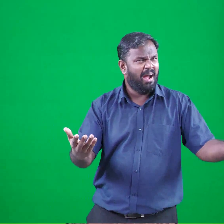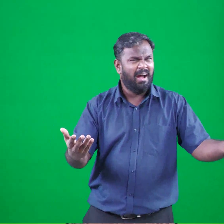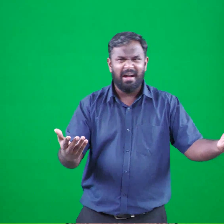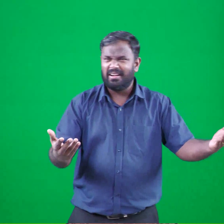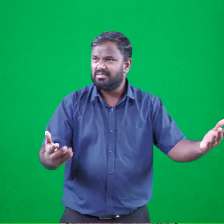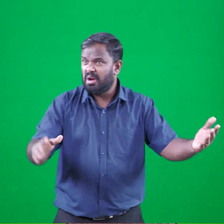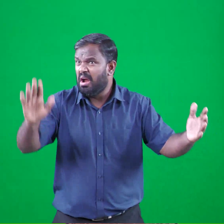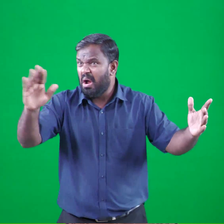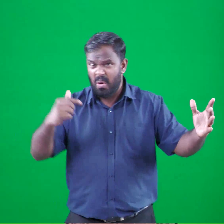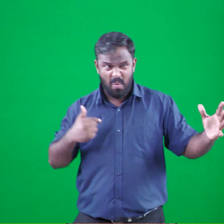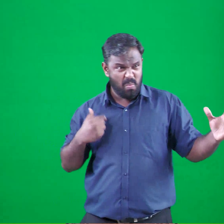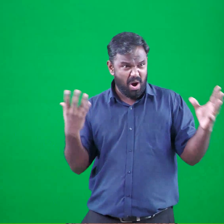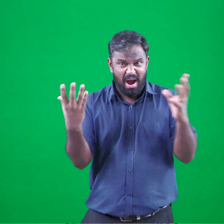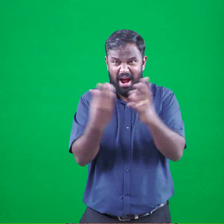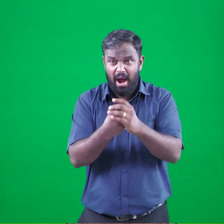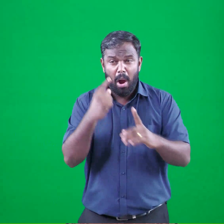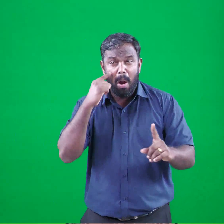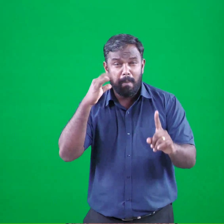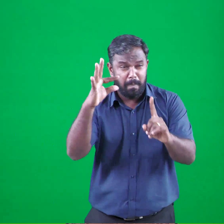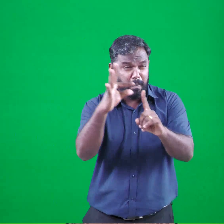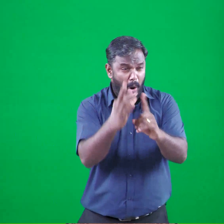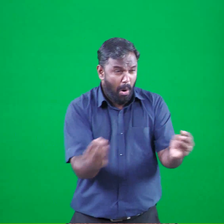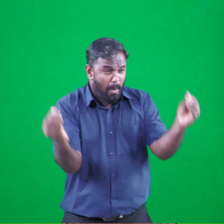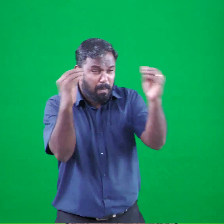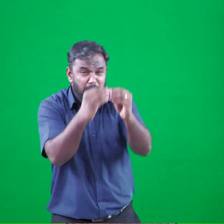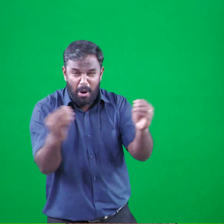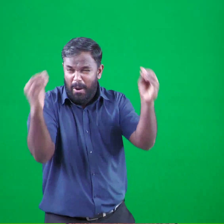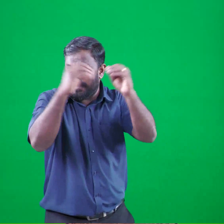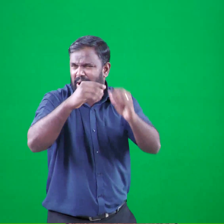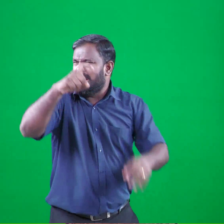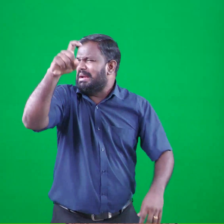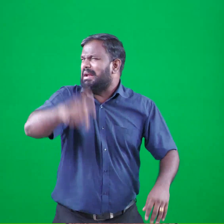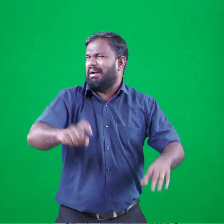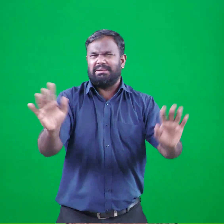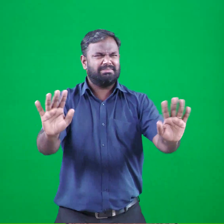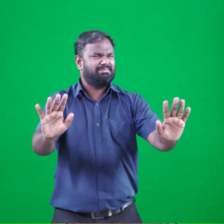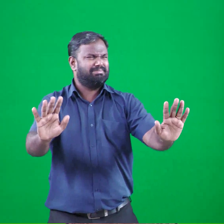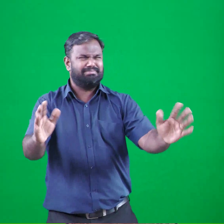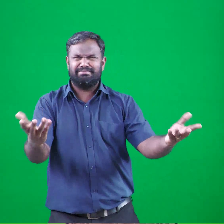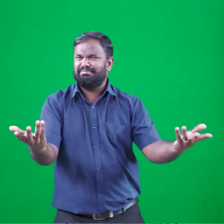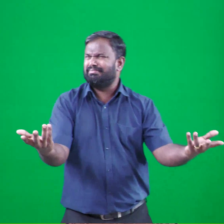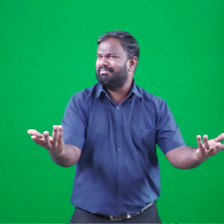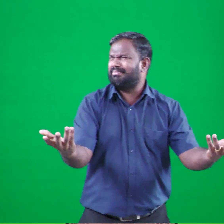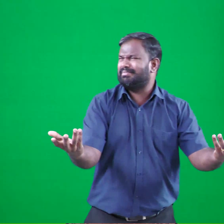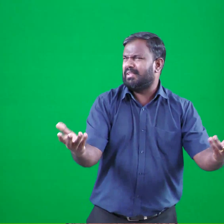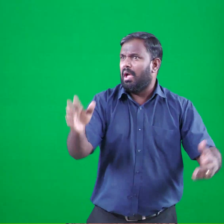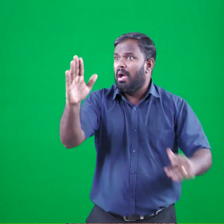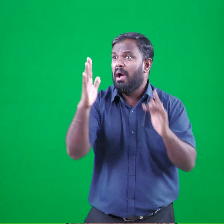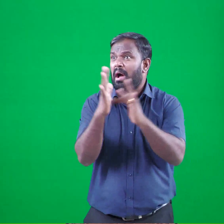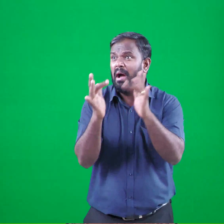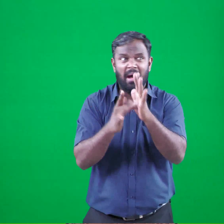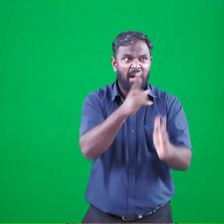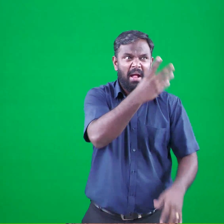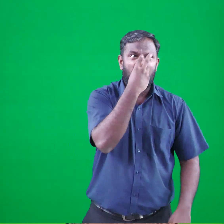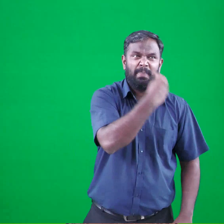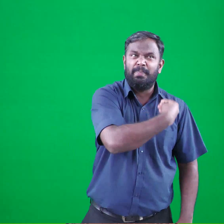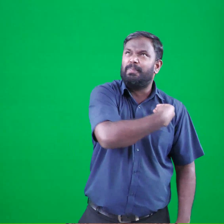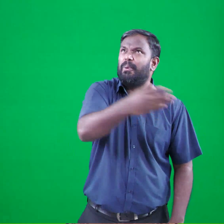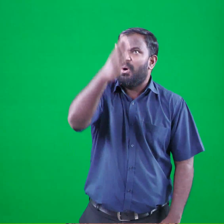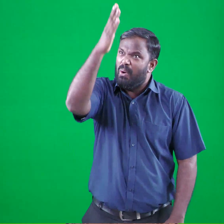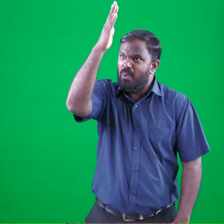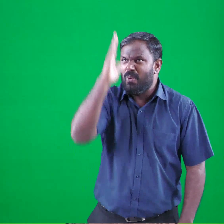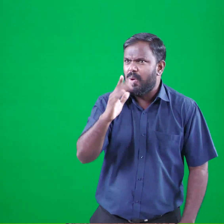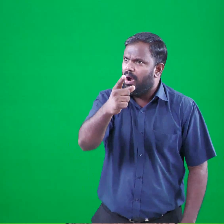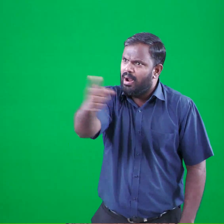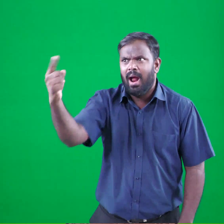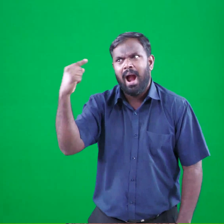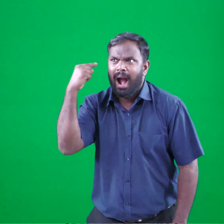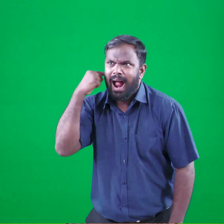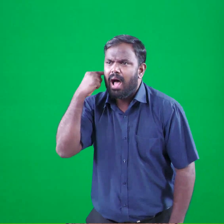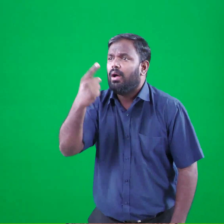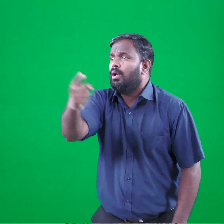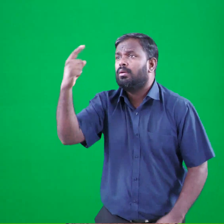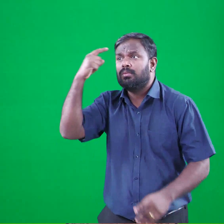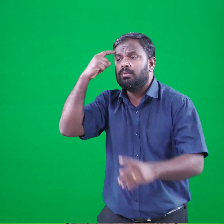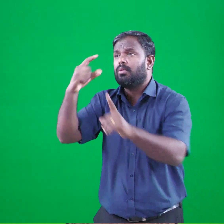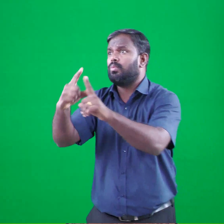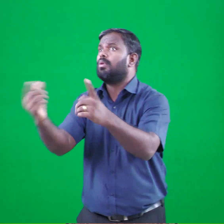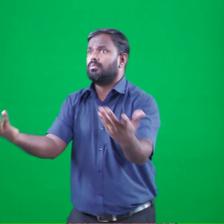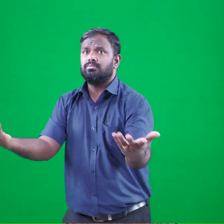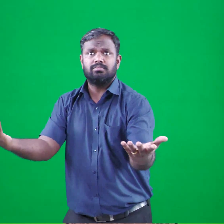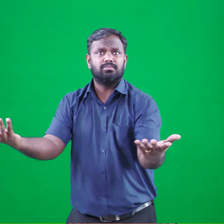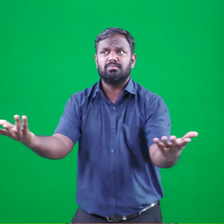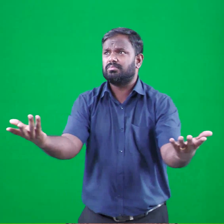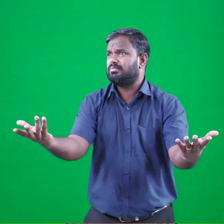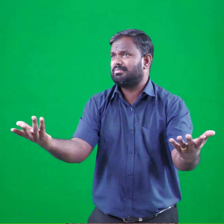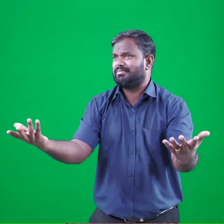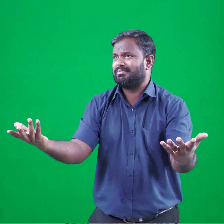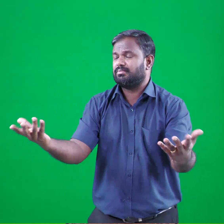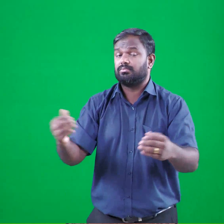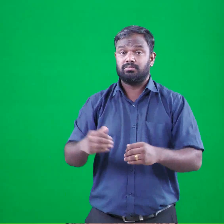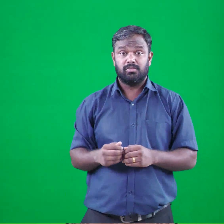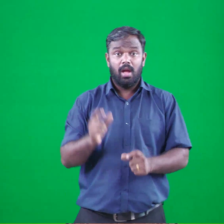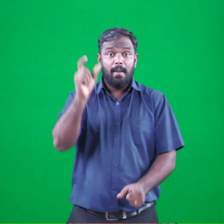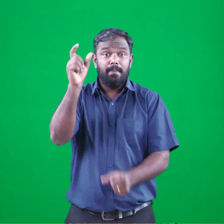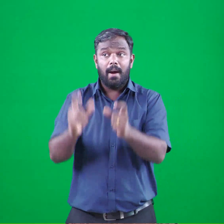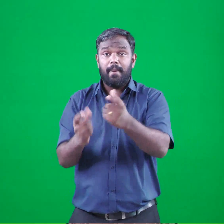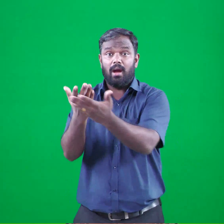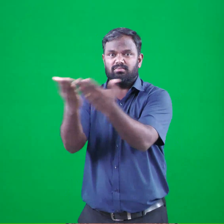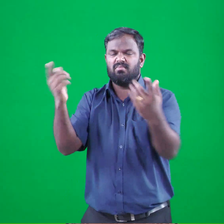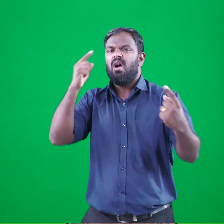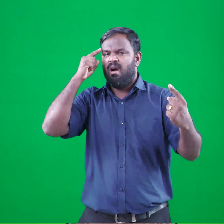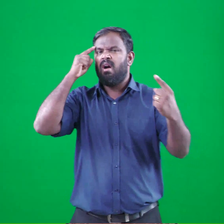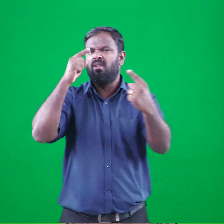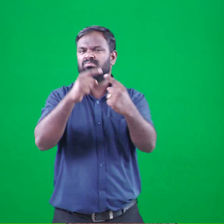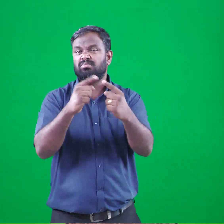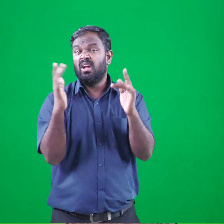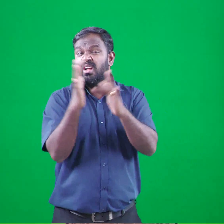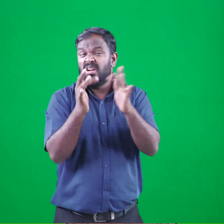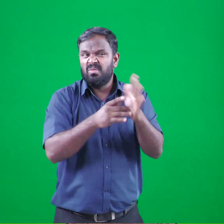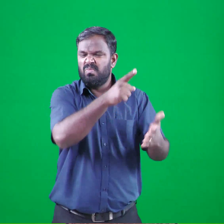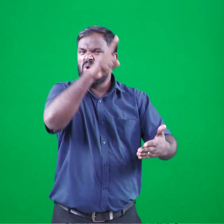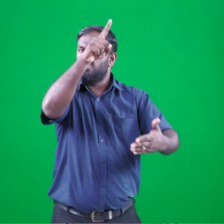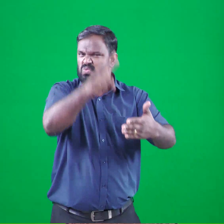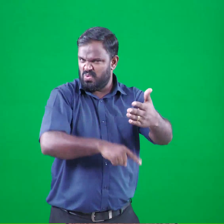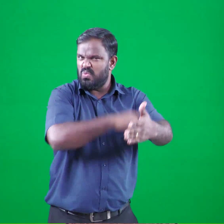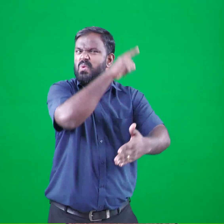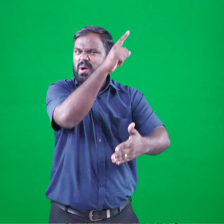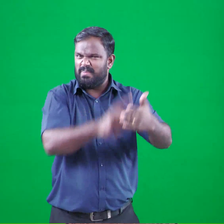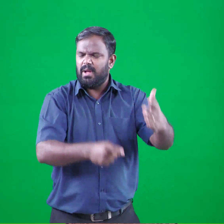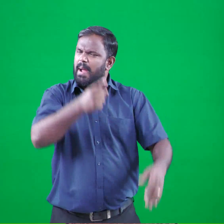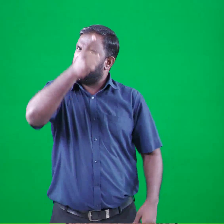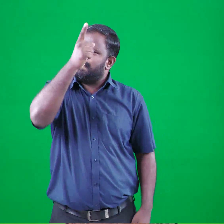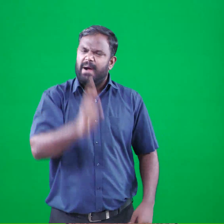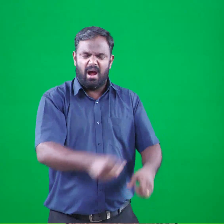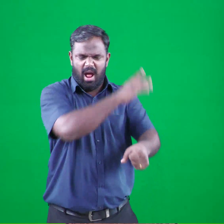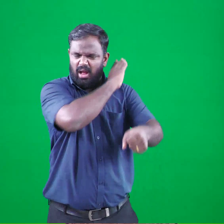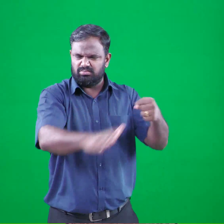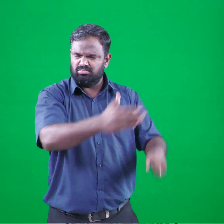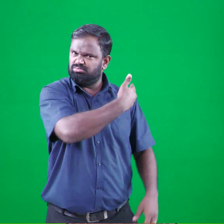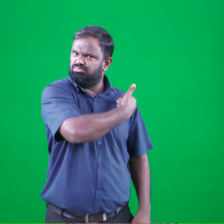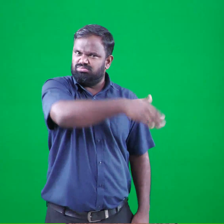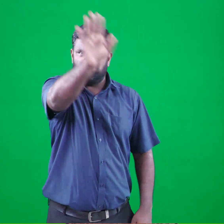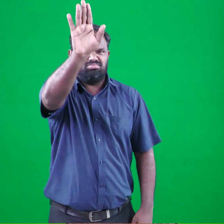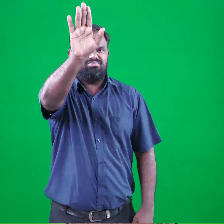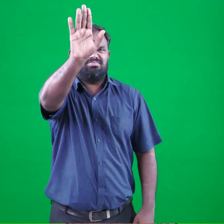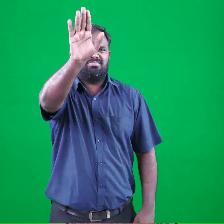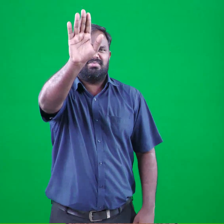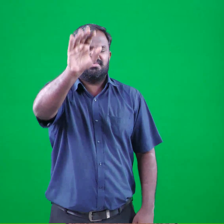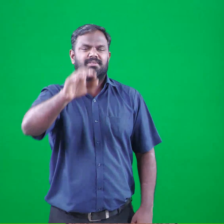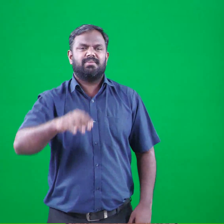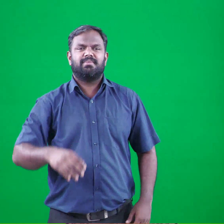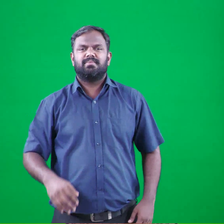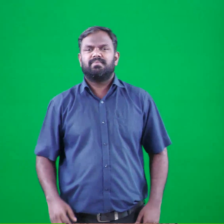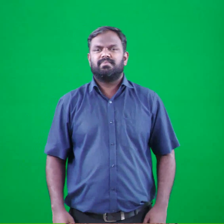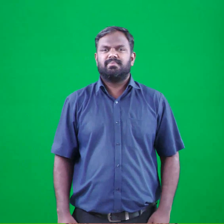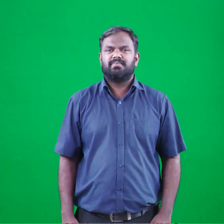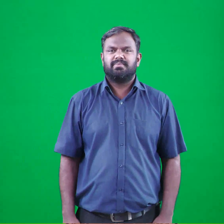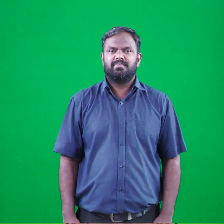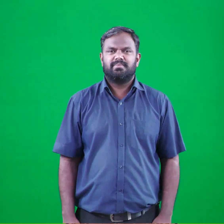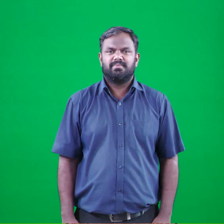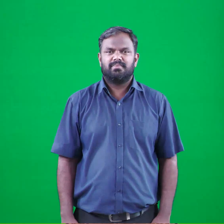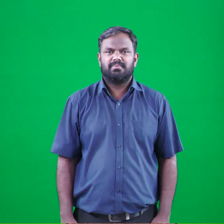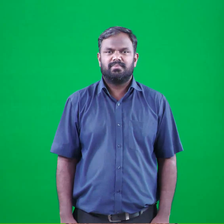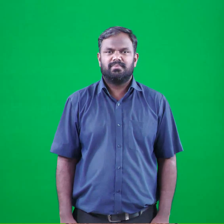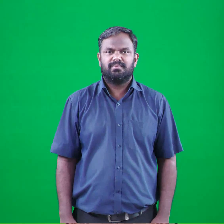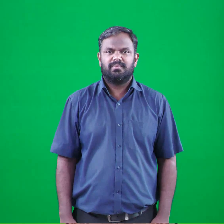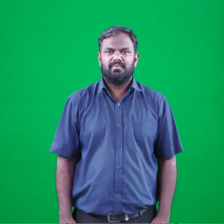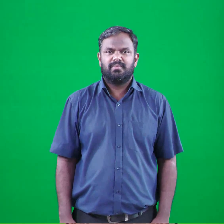You have heard the blasphemy. What is your verdict?" And they all condemned Him as deserving of death.